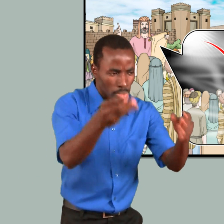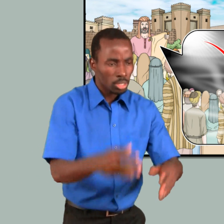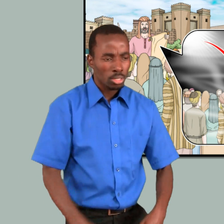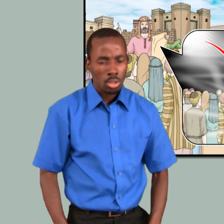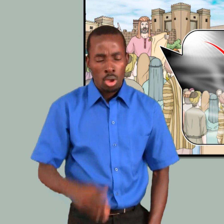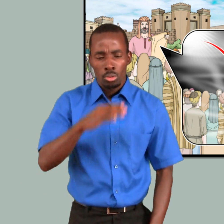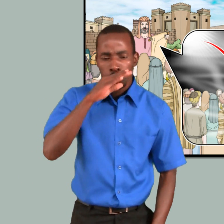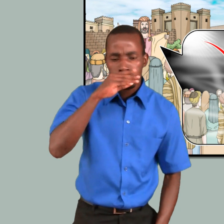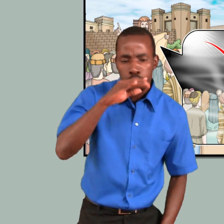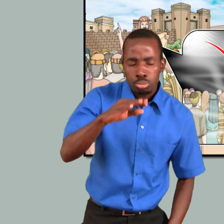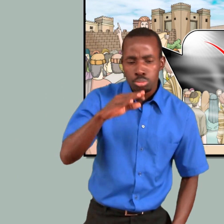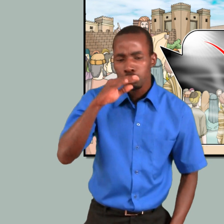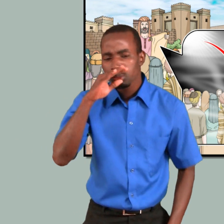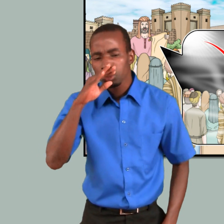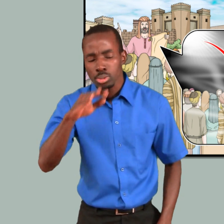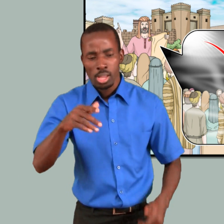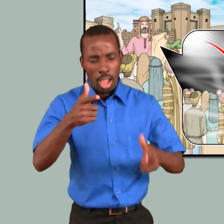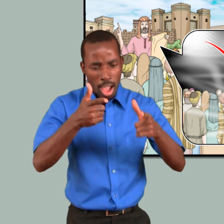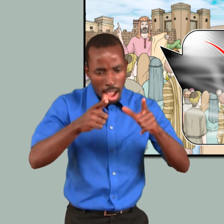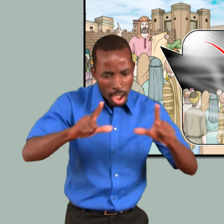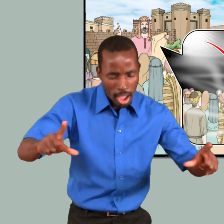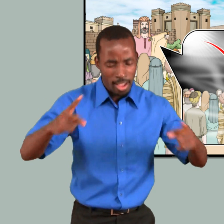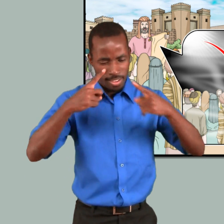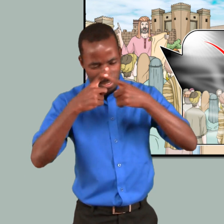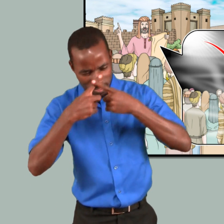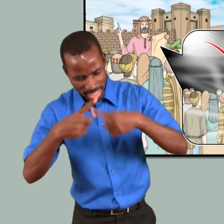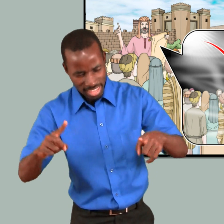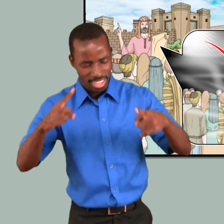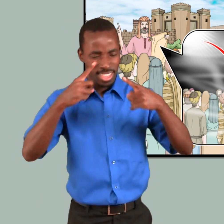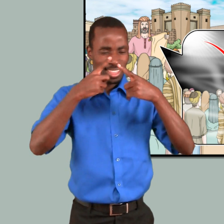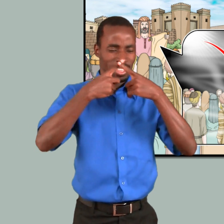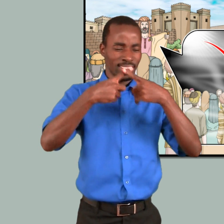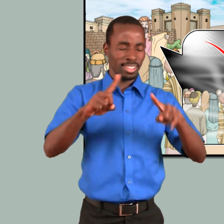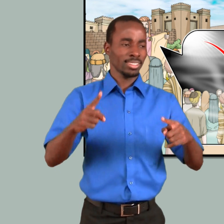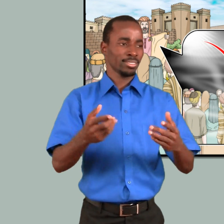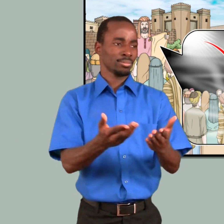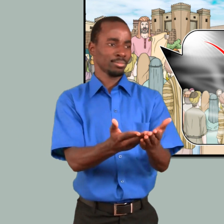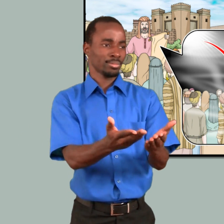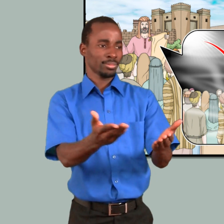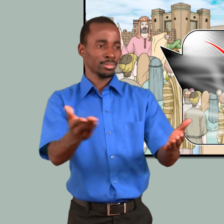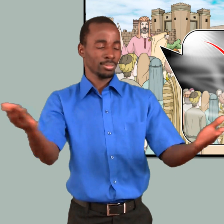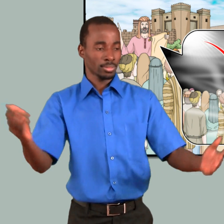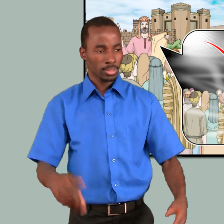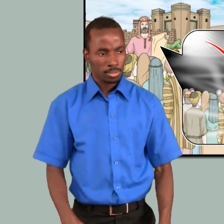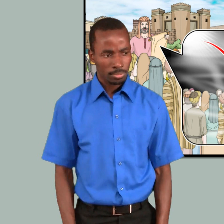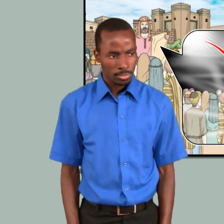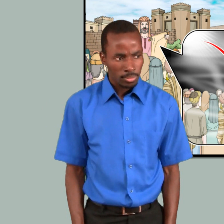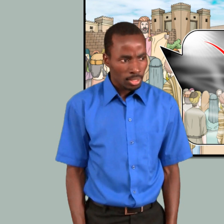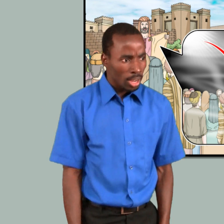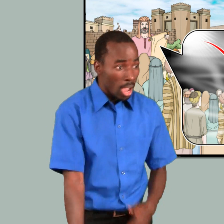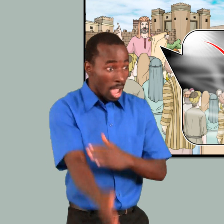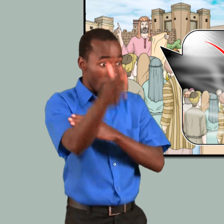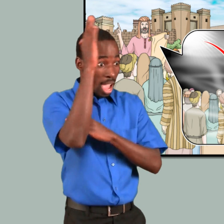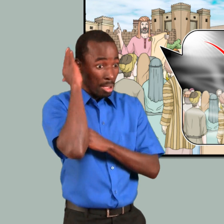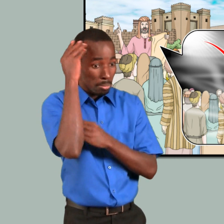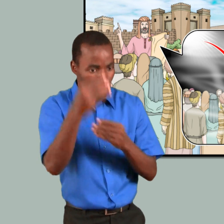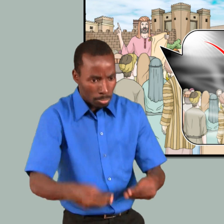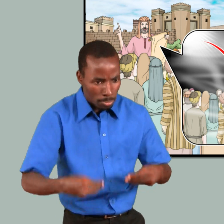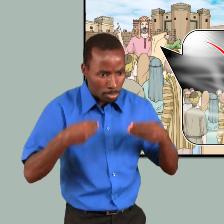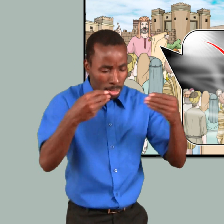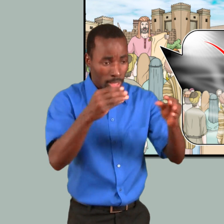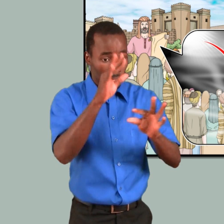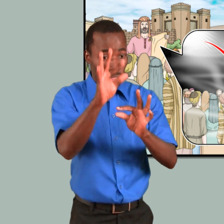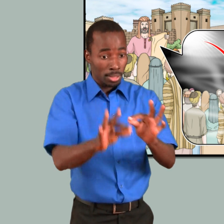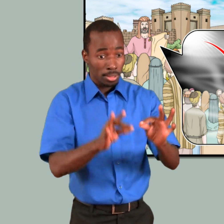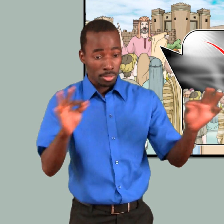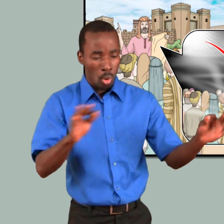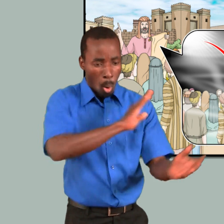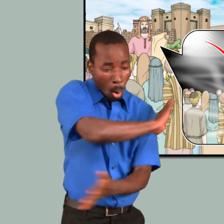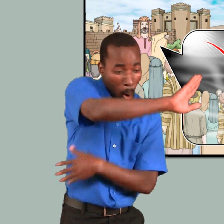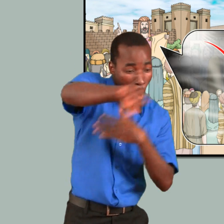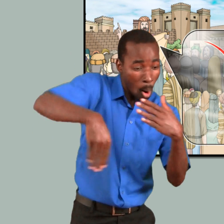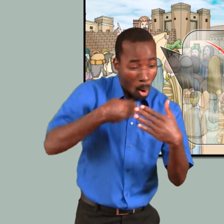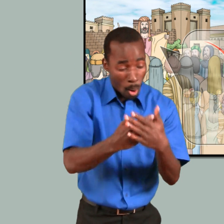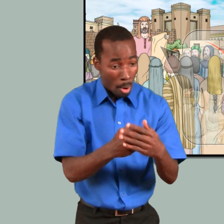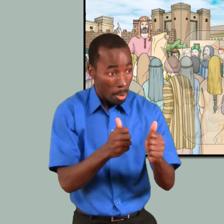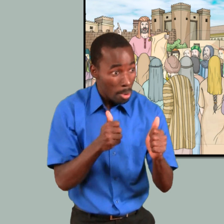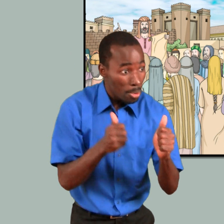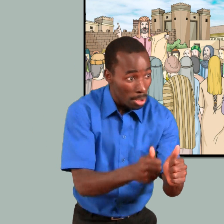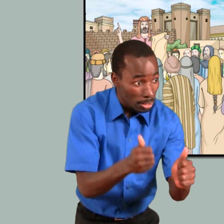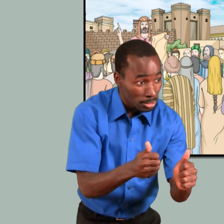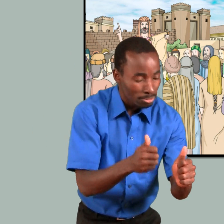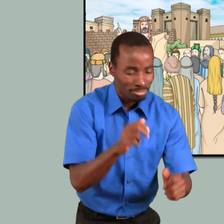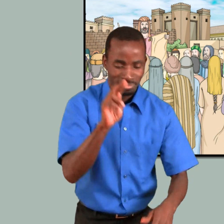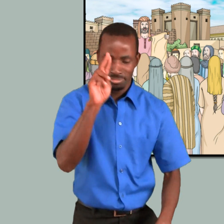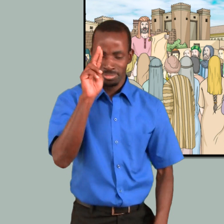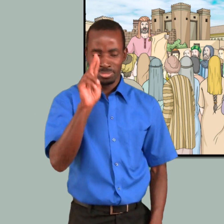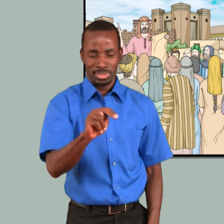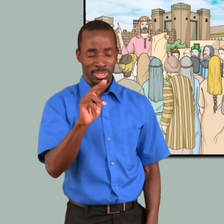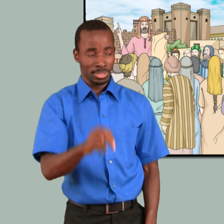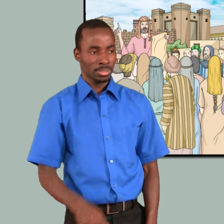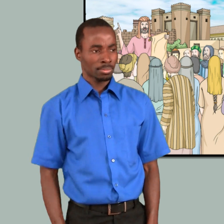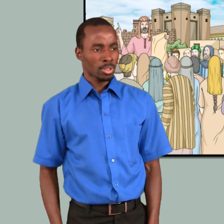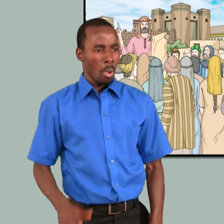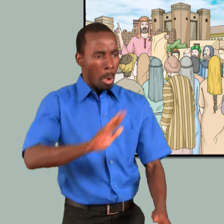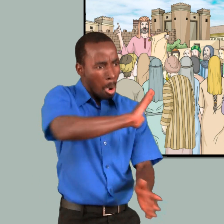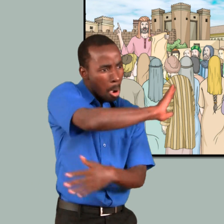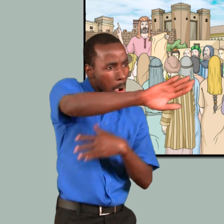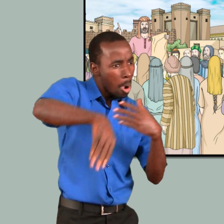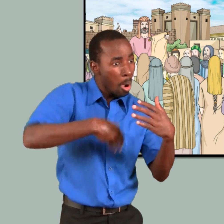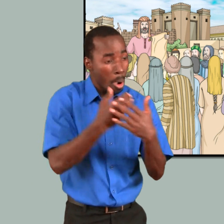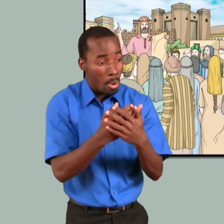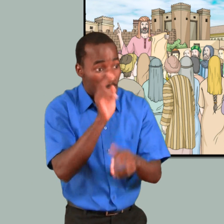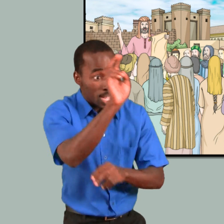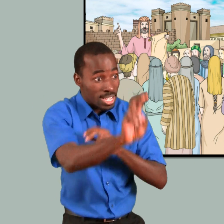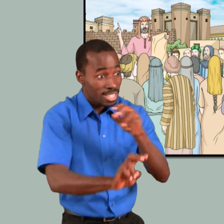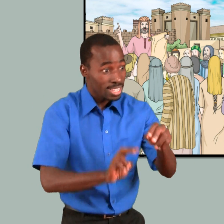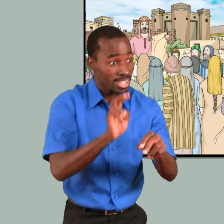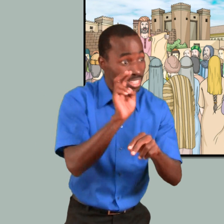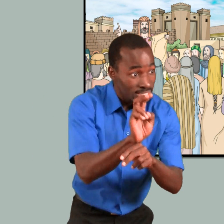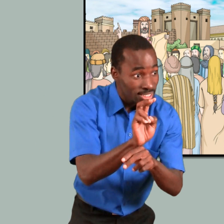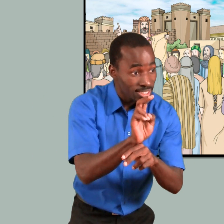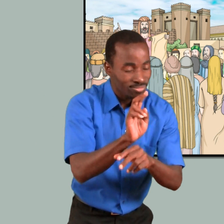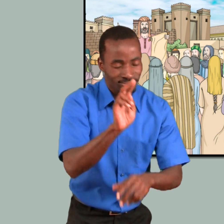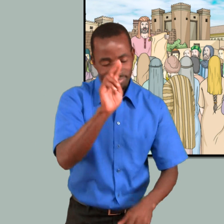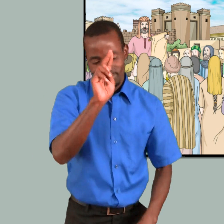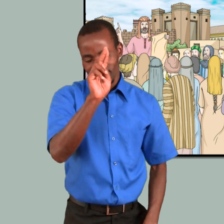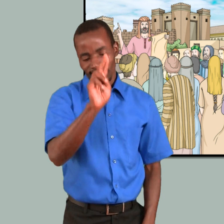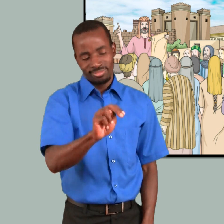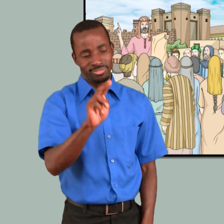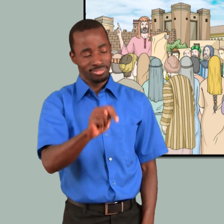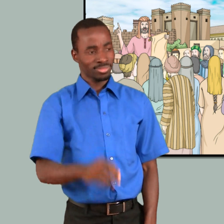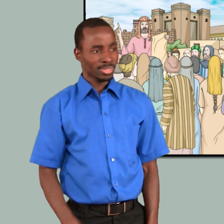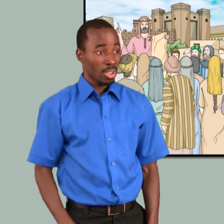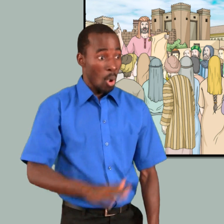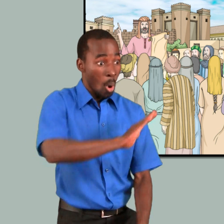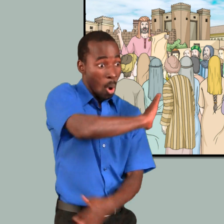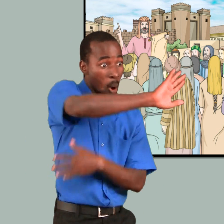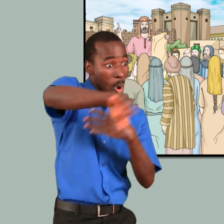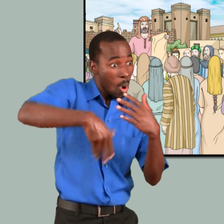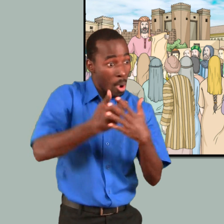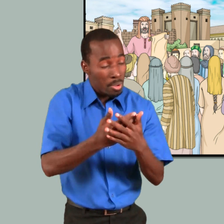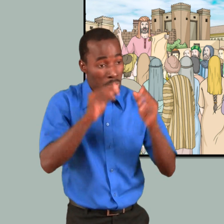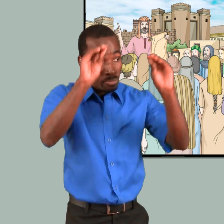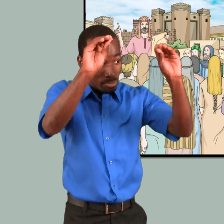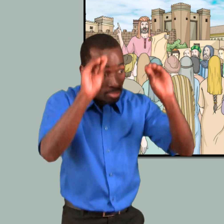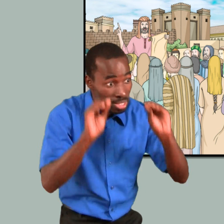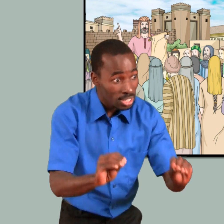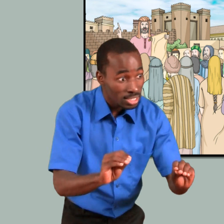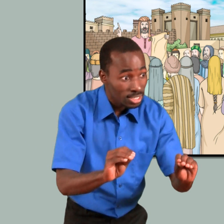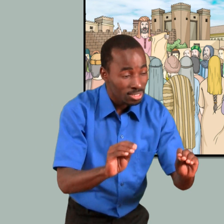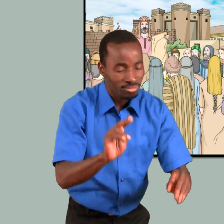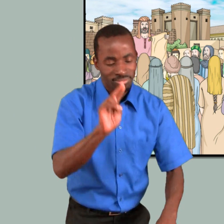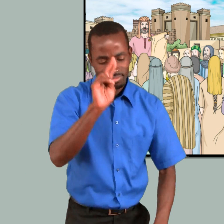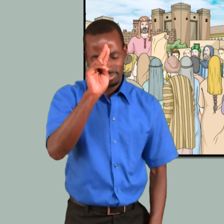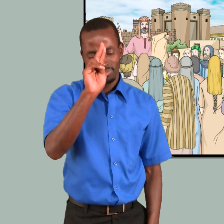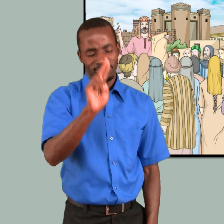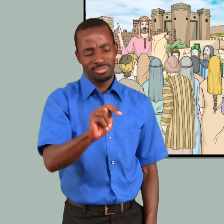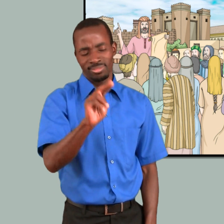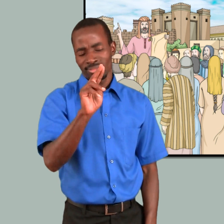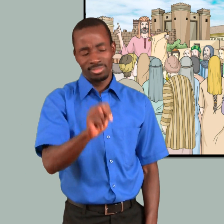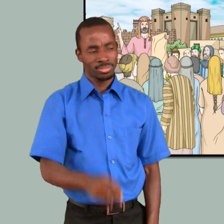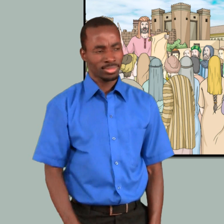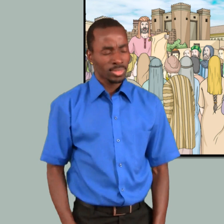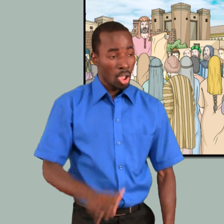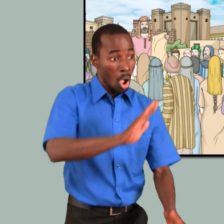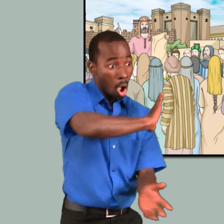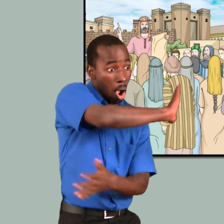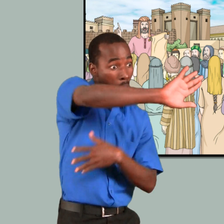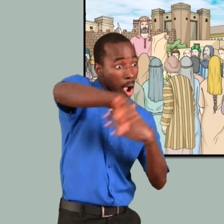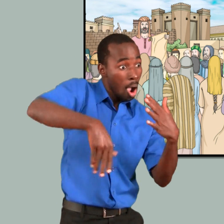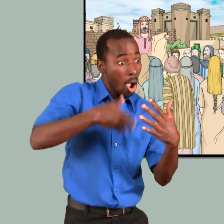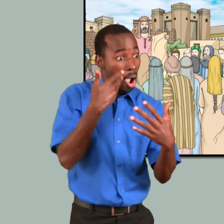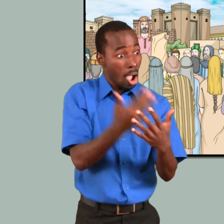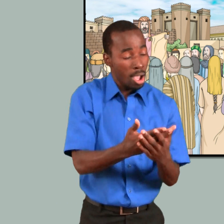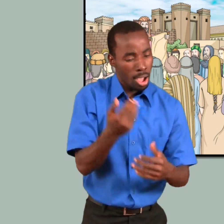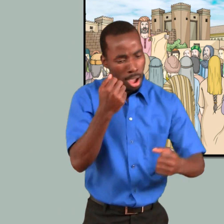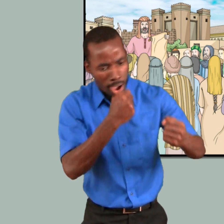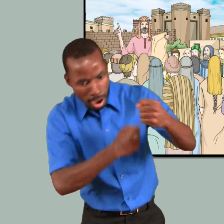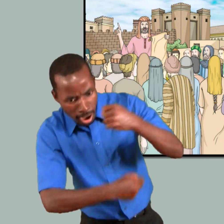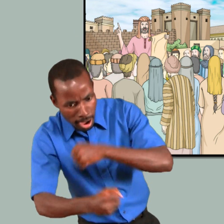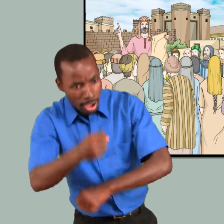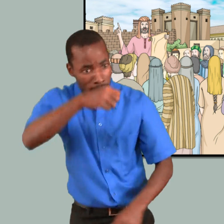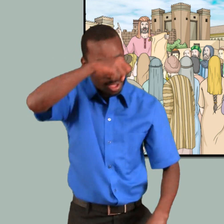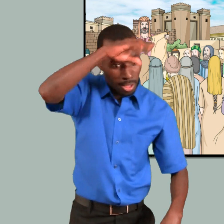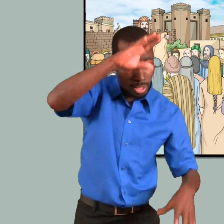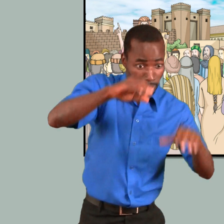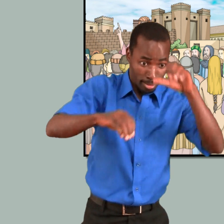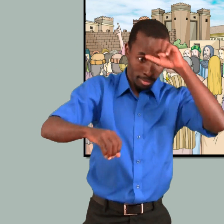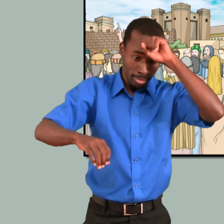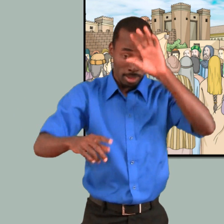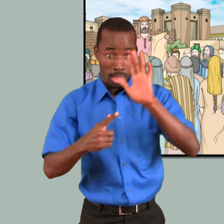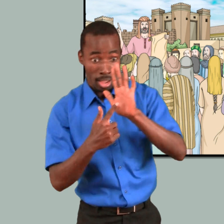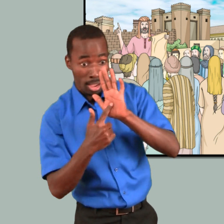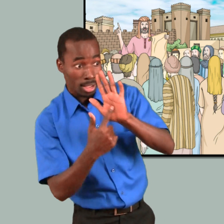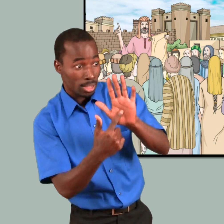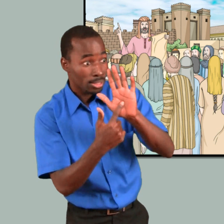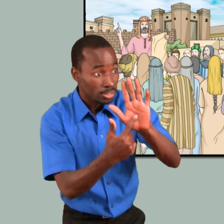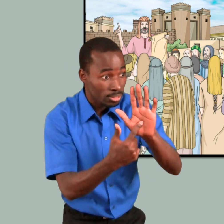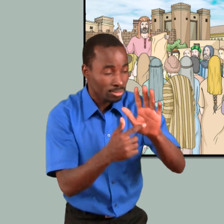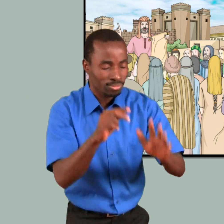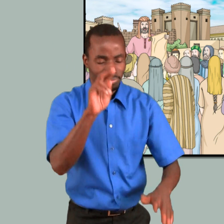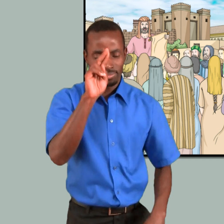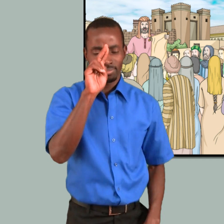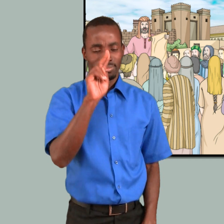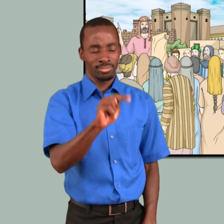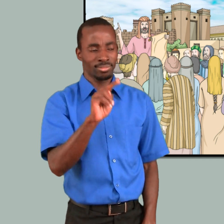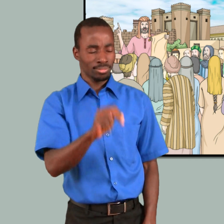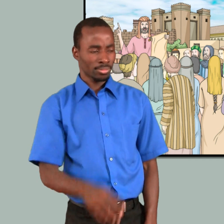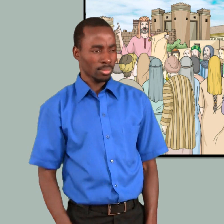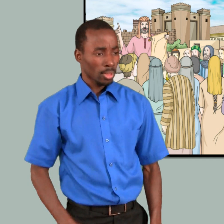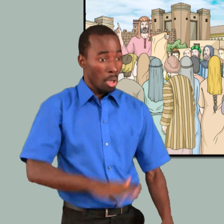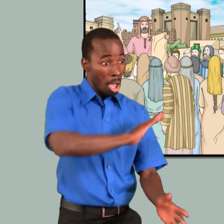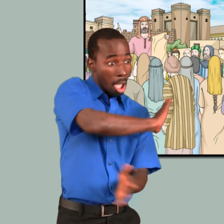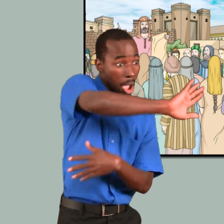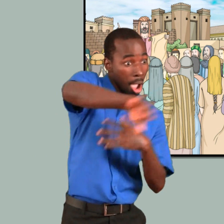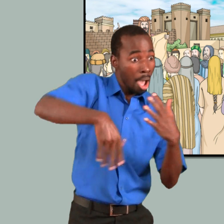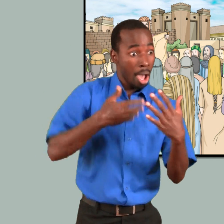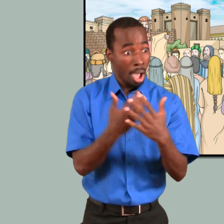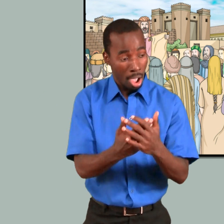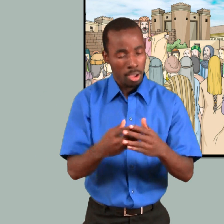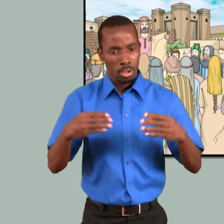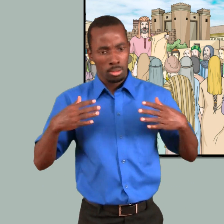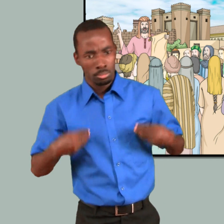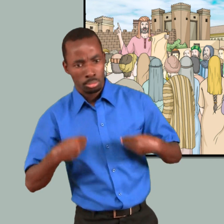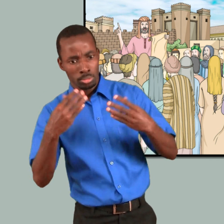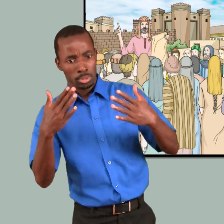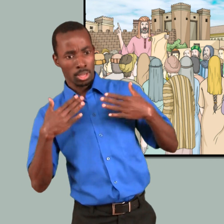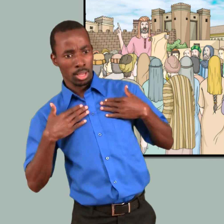Are all apostles? Are all prophets? Are all teachers? Do all work miracles?